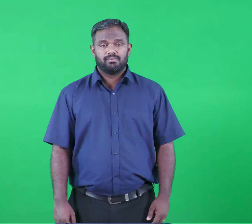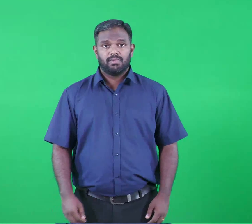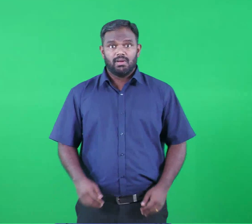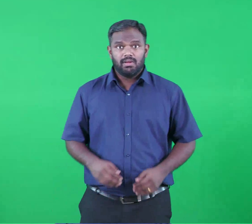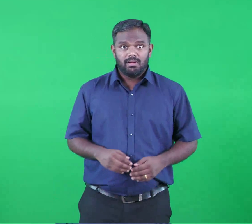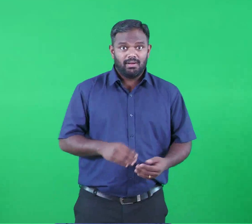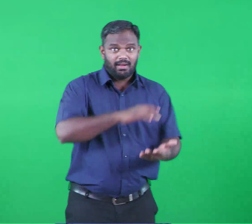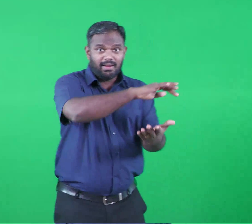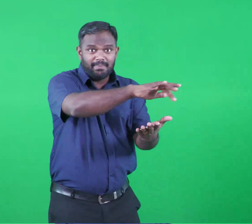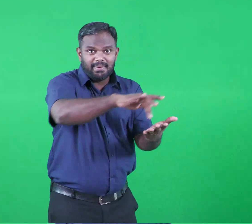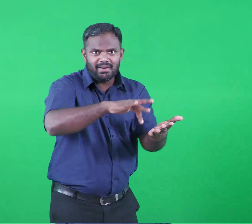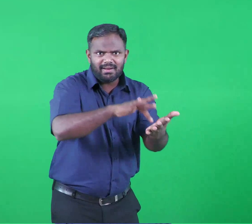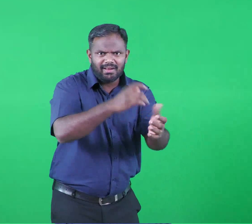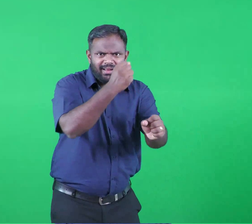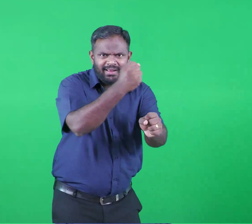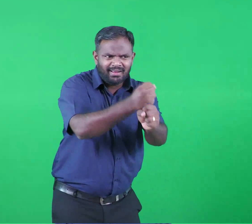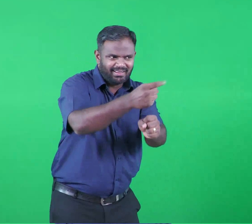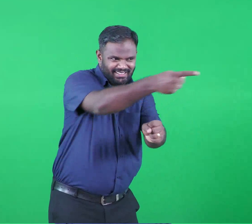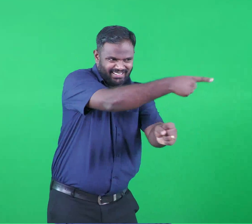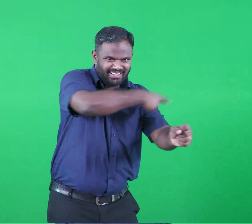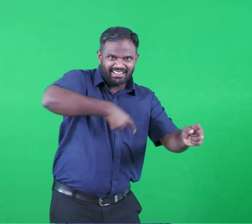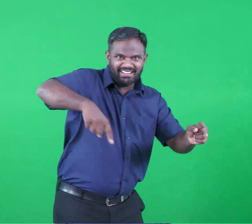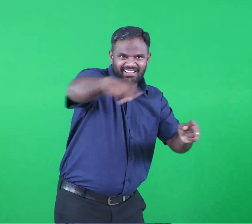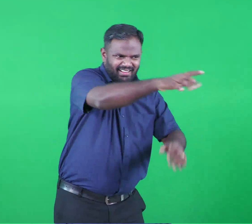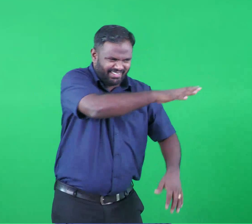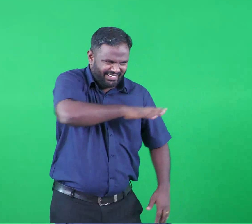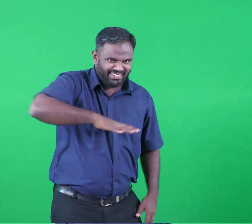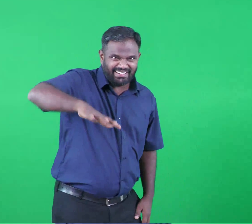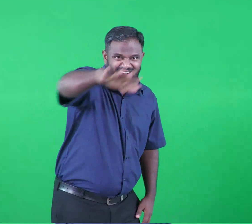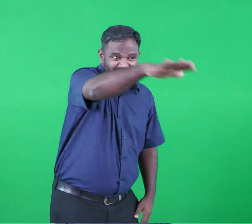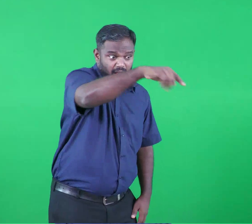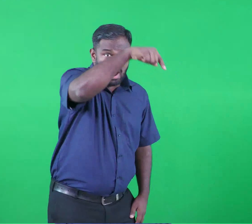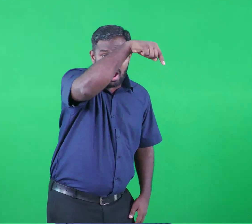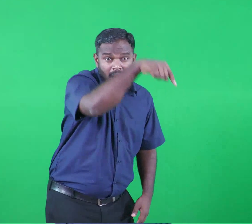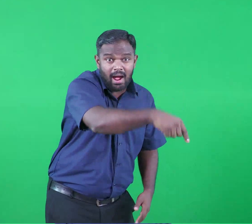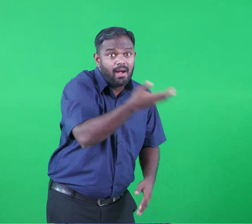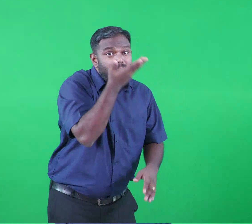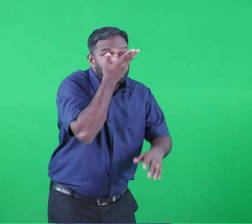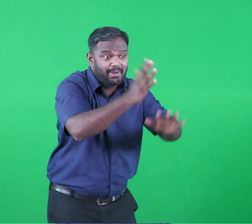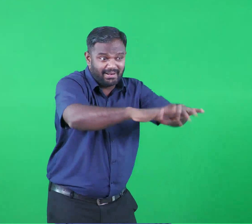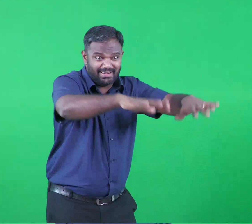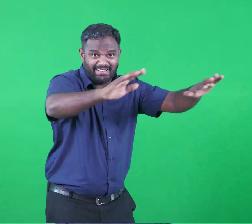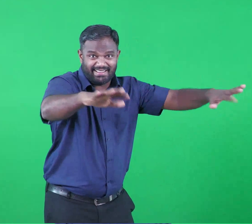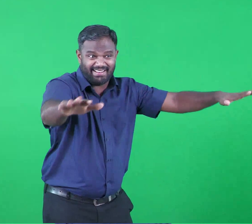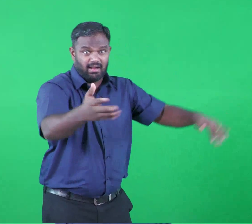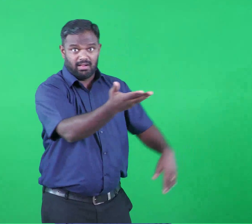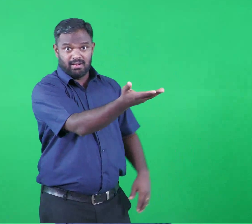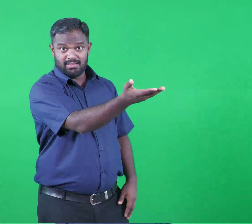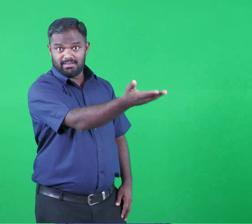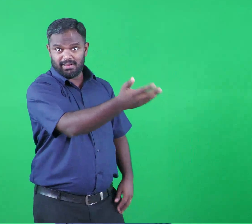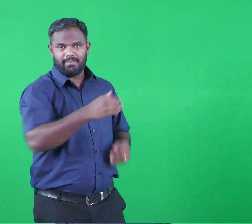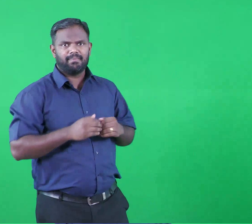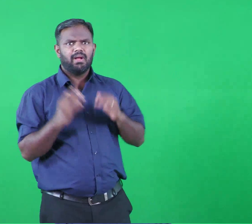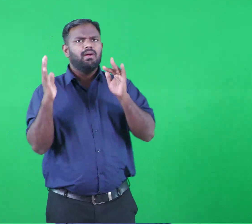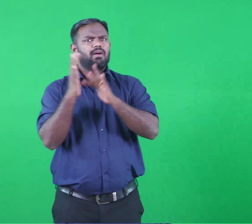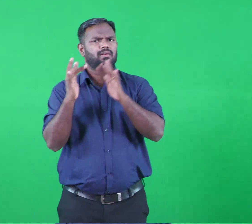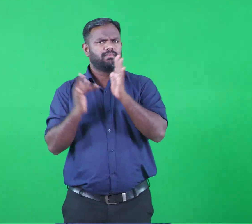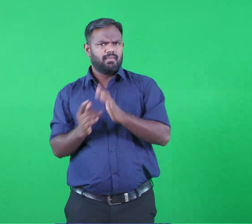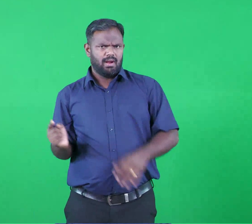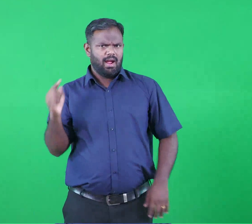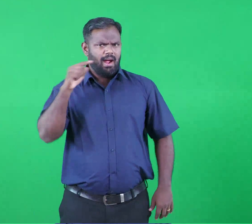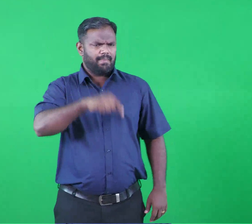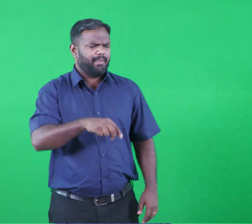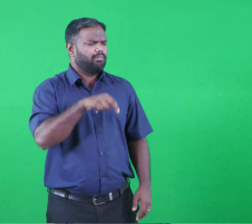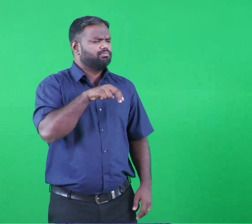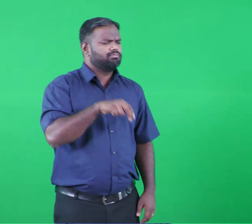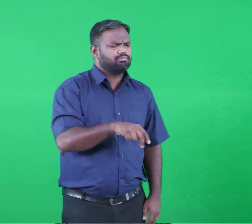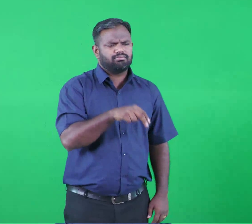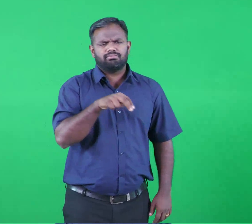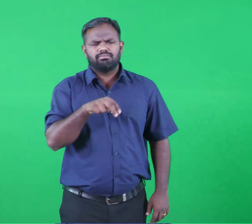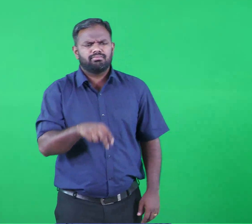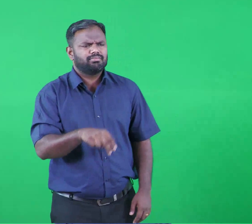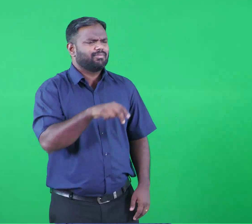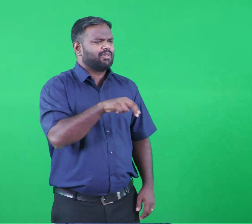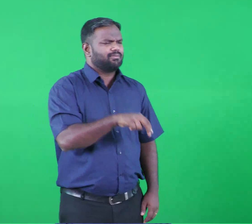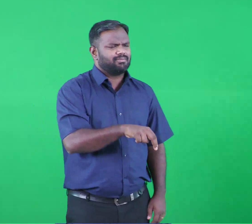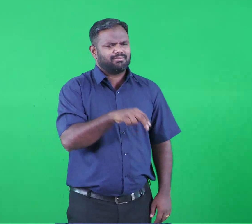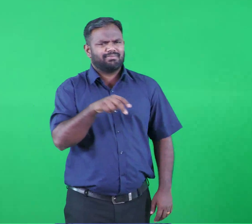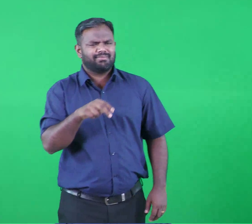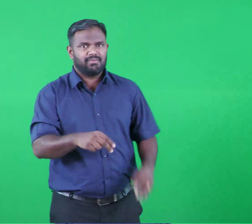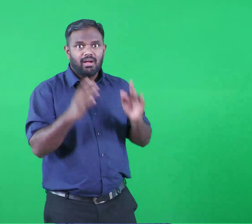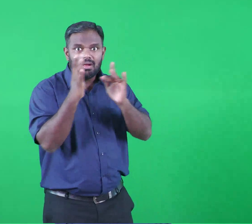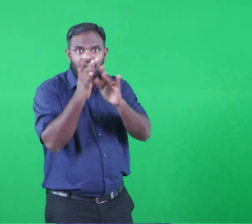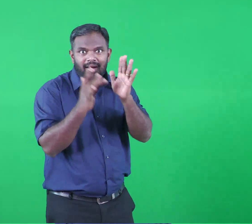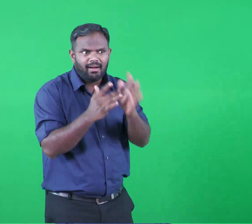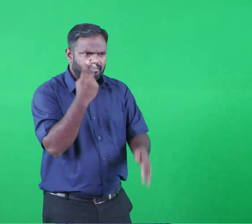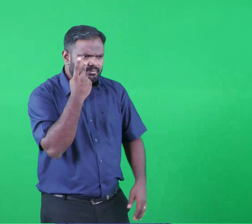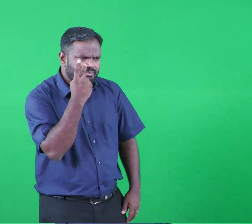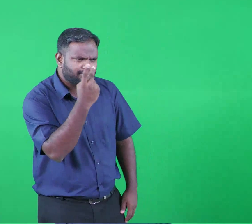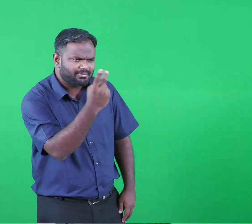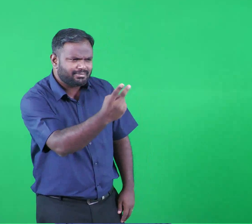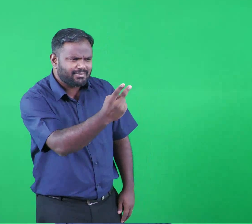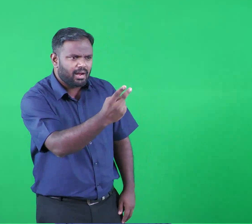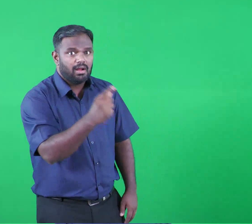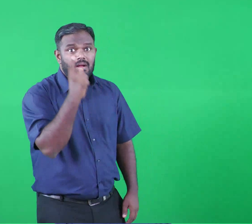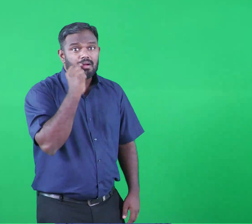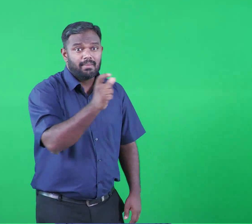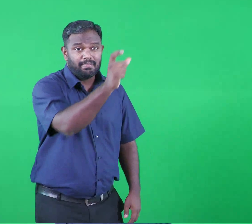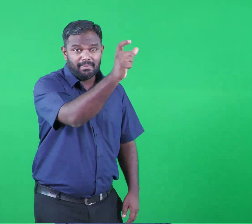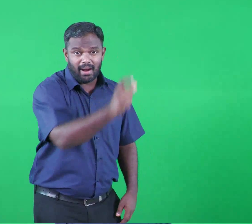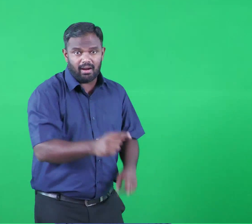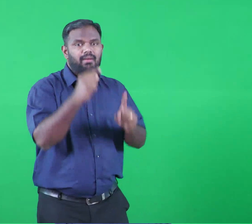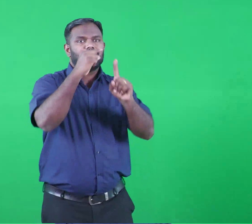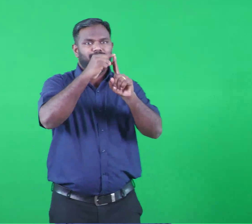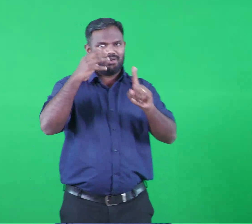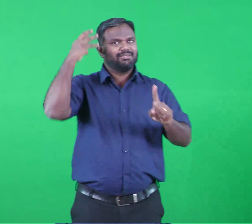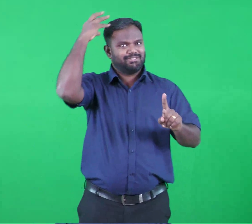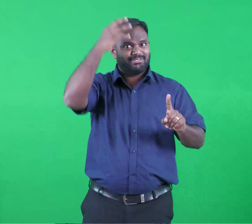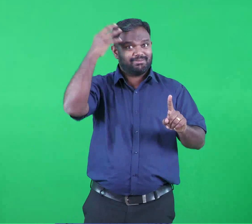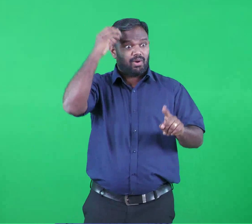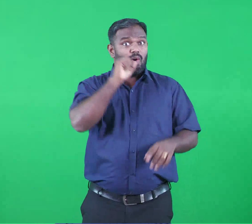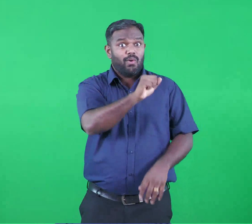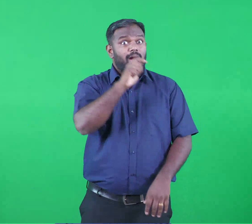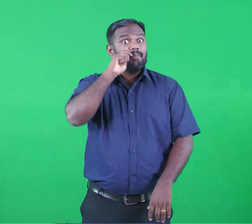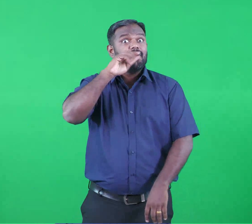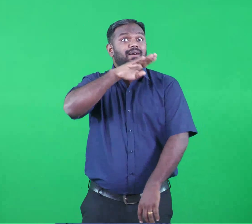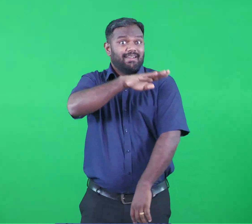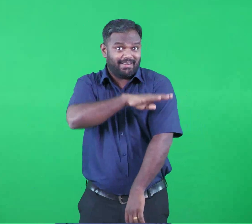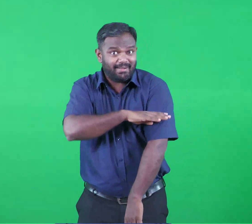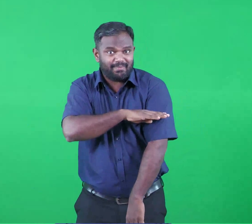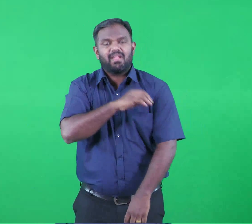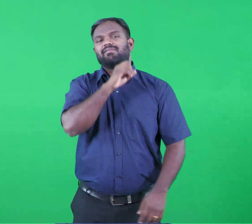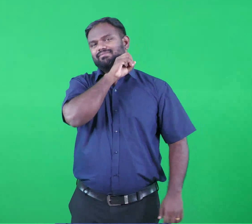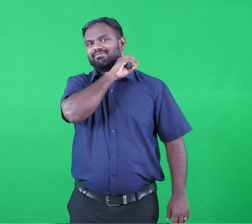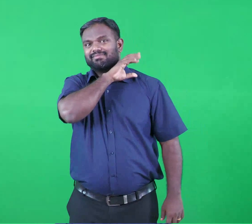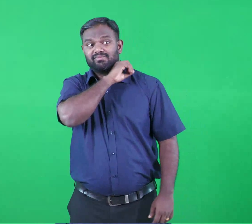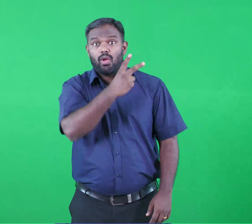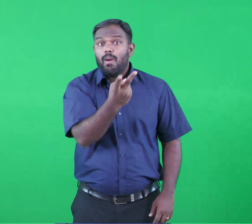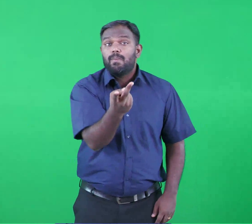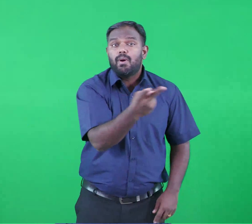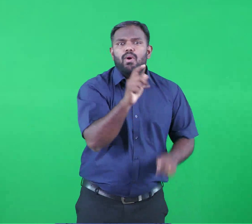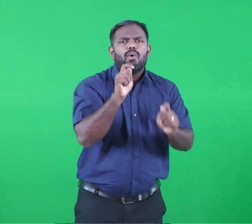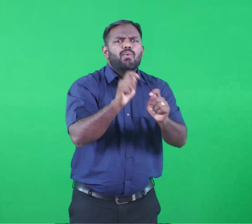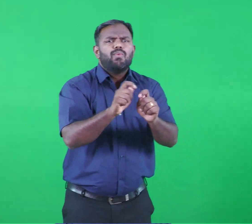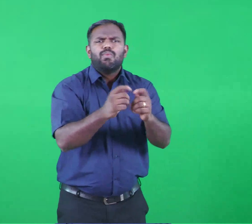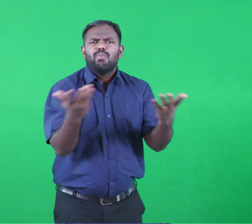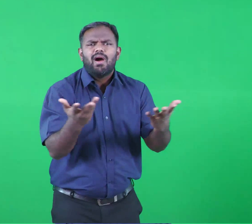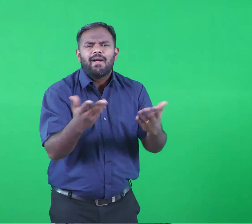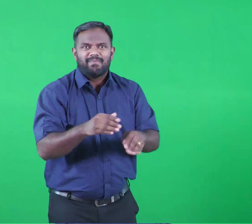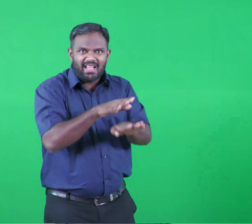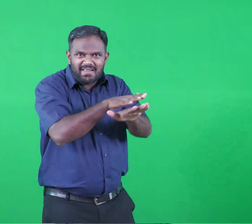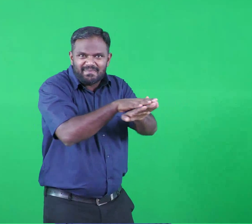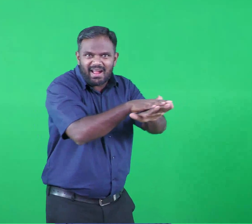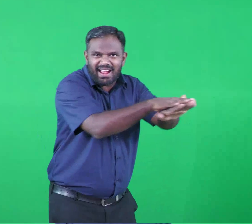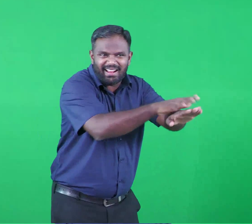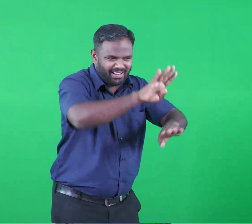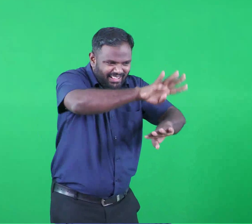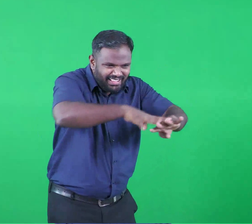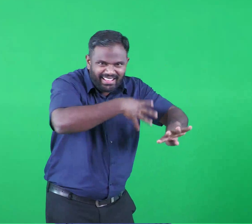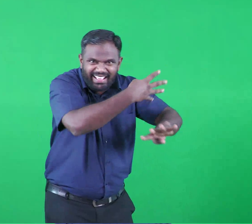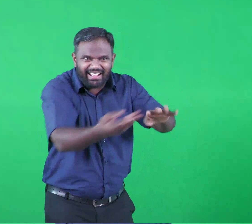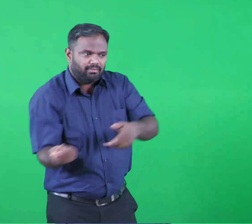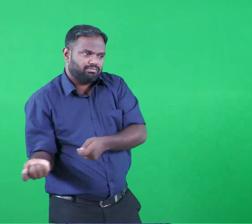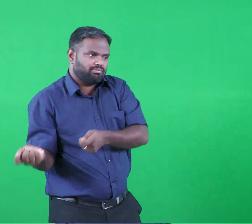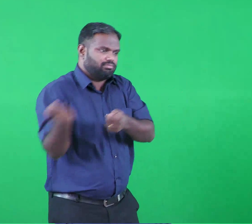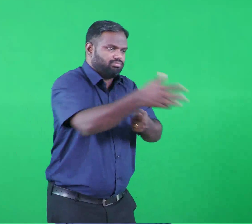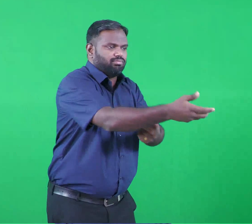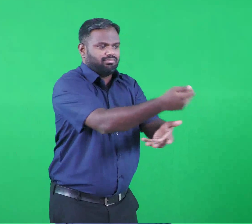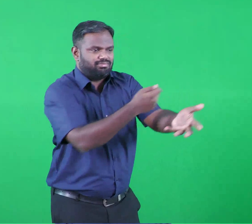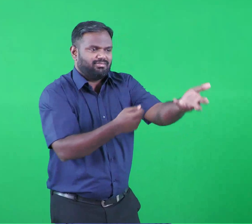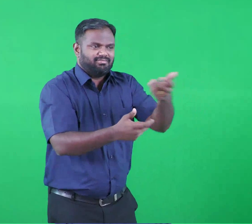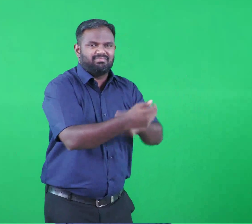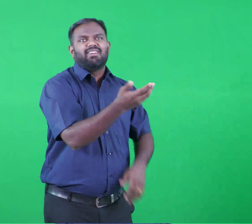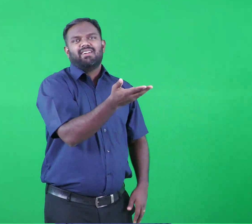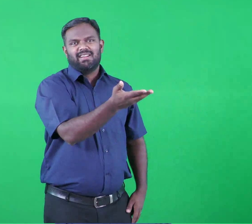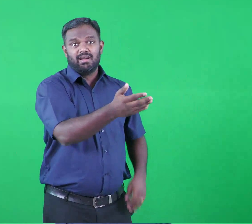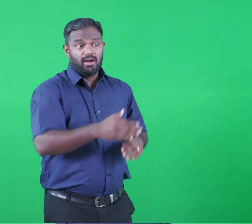As Jesus was walking beside the Sea of Galilee, He saw Simon and his brother Andrew.